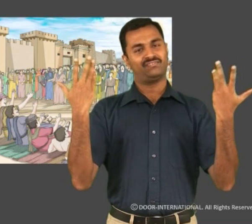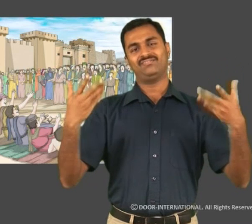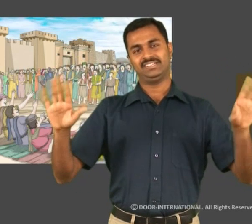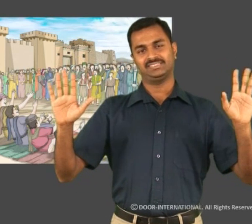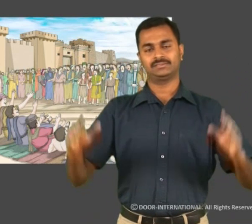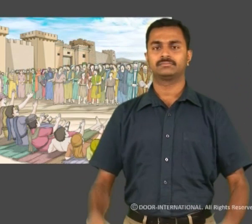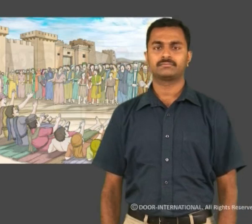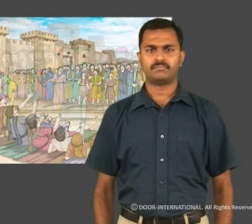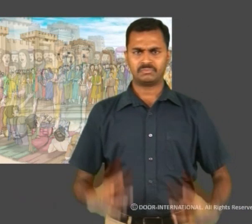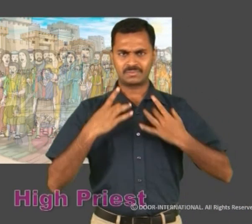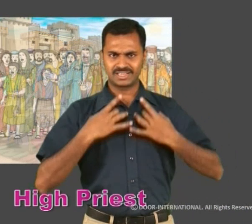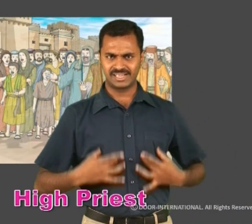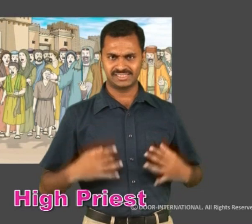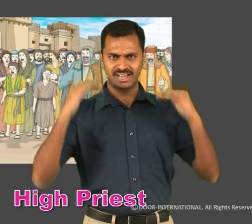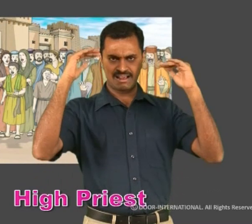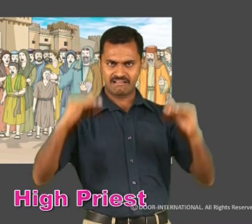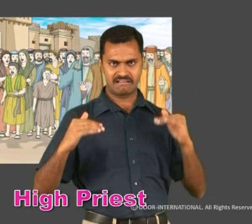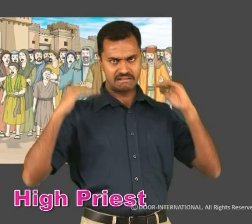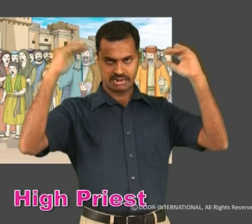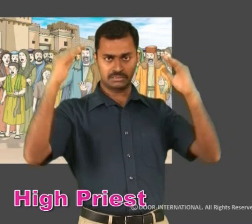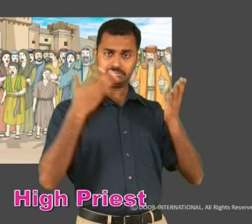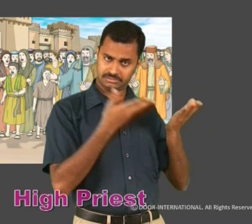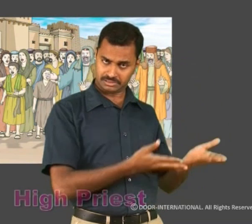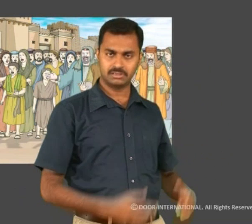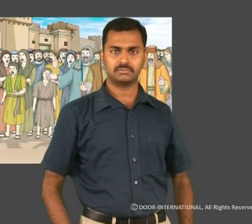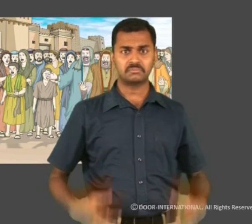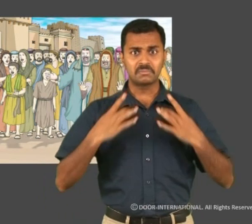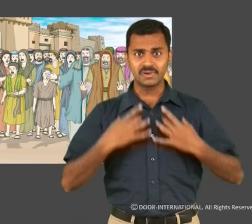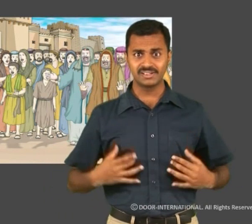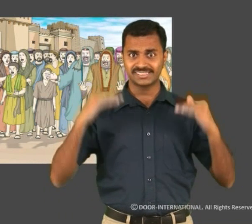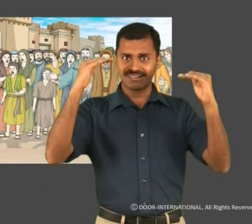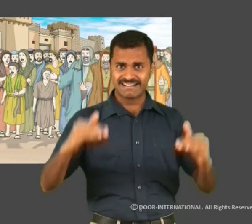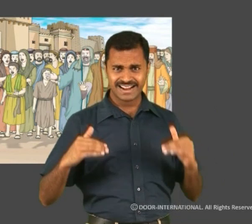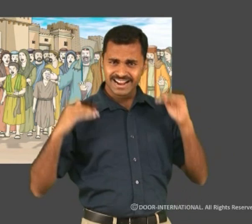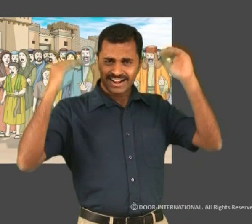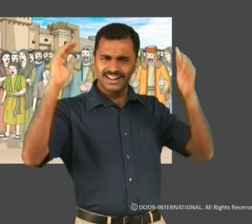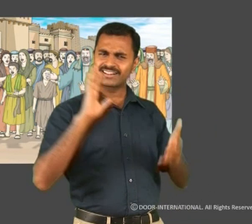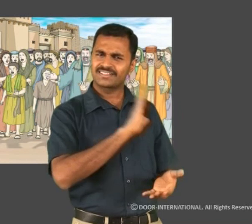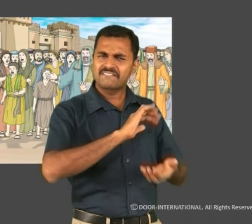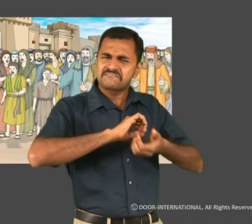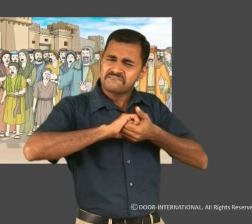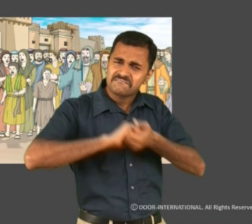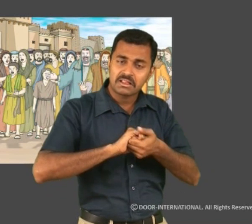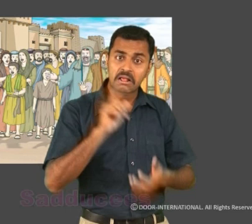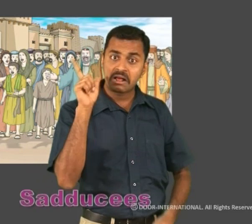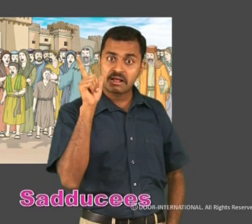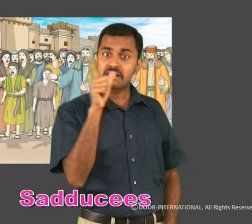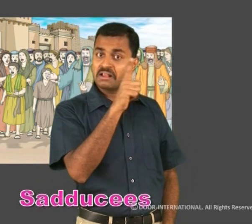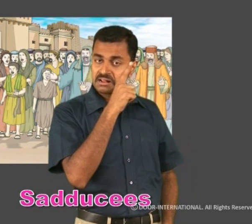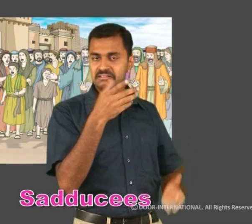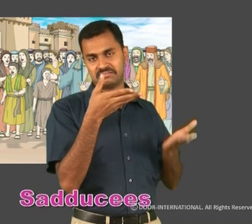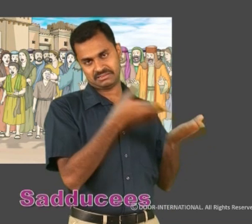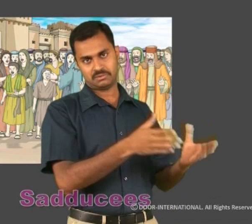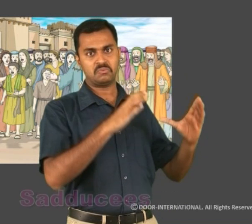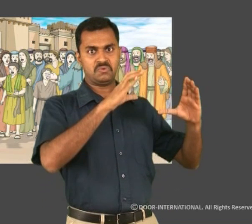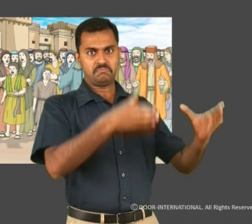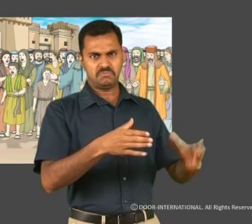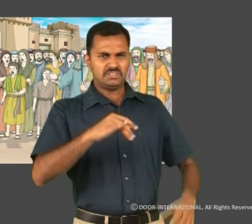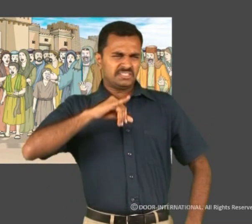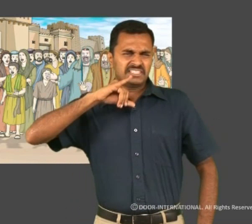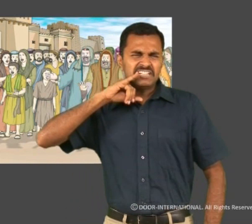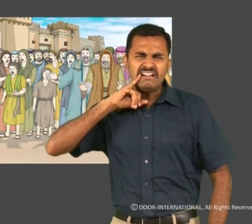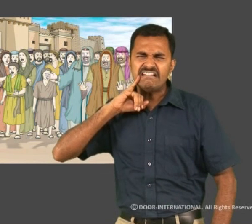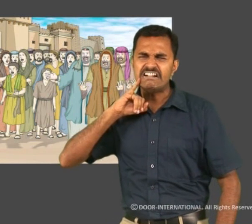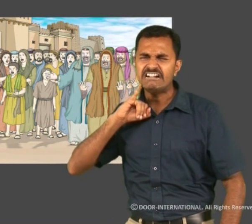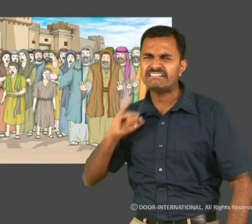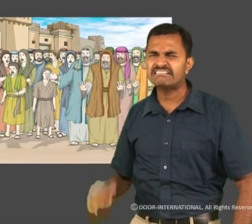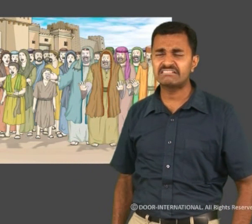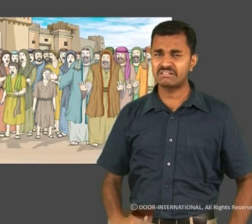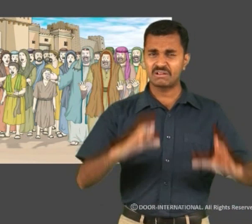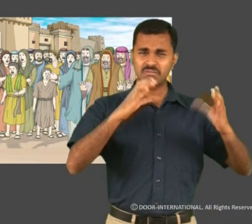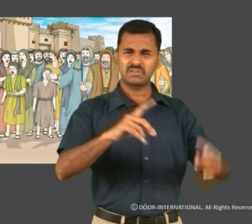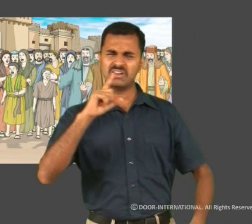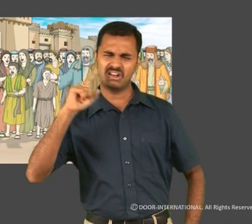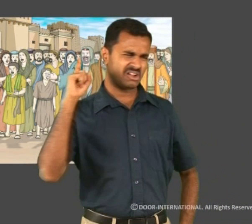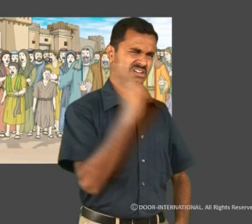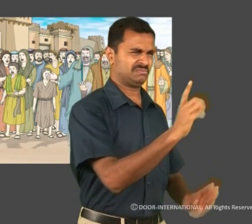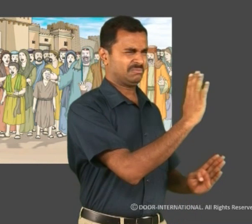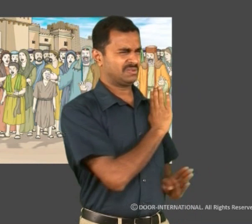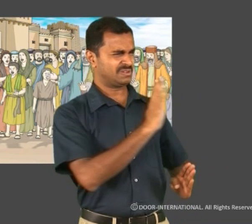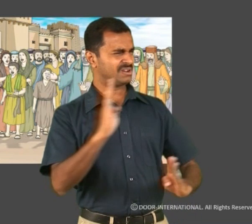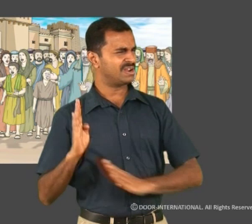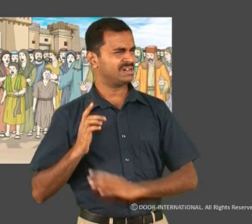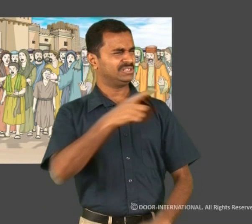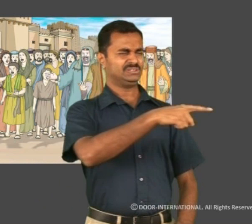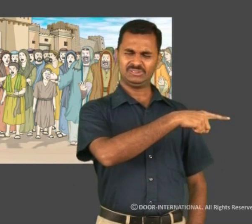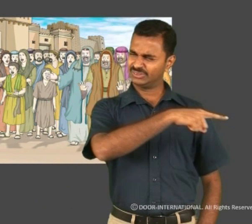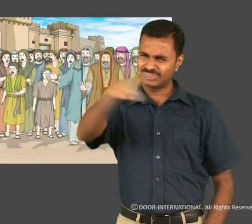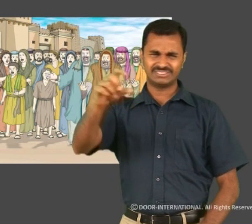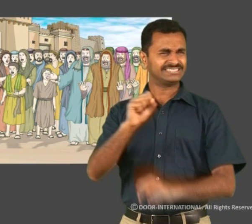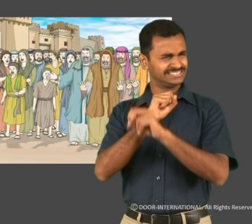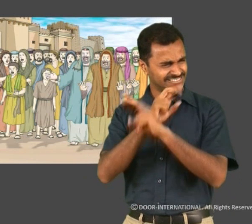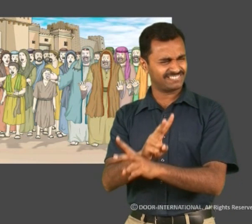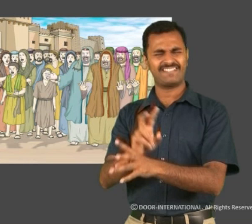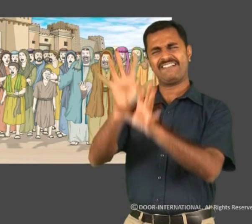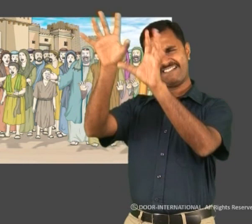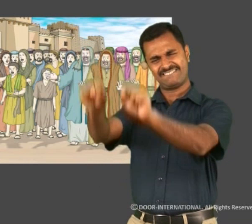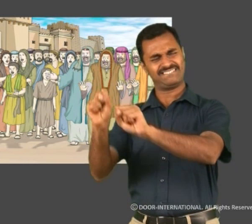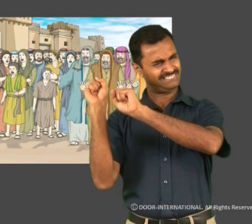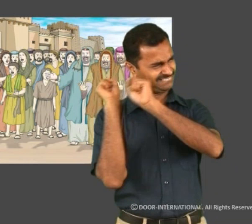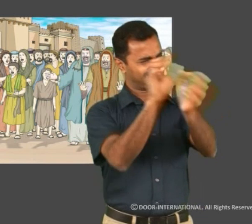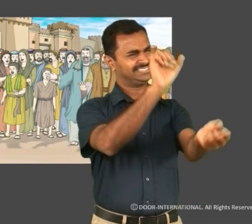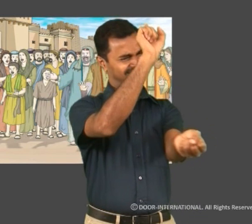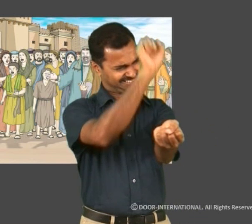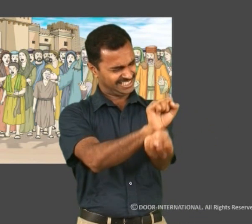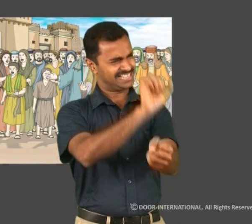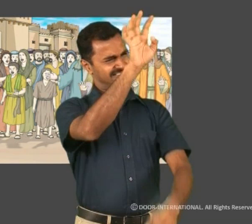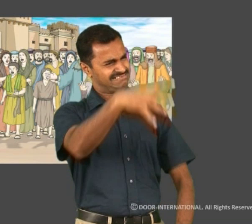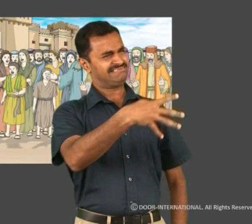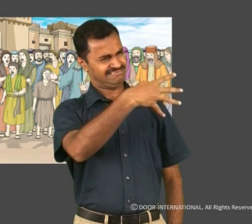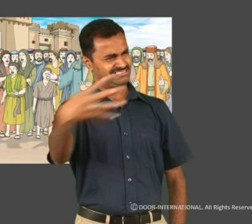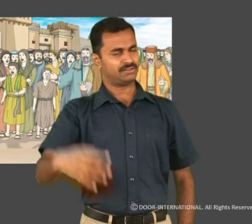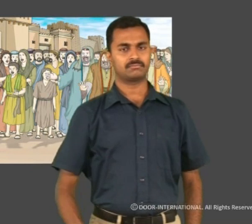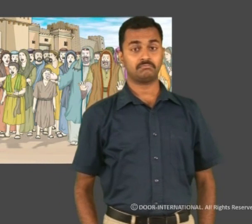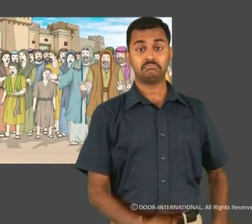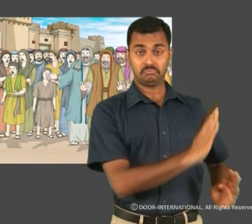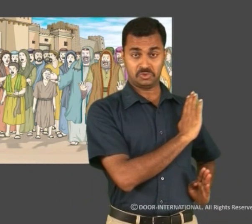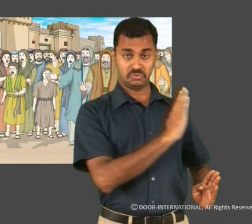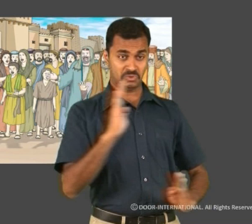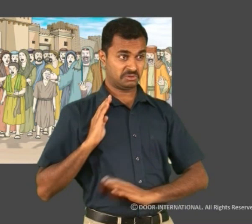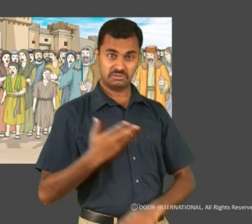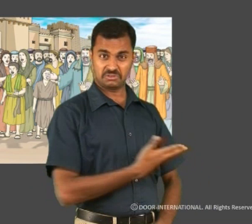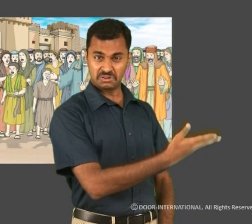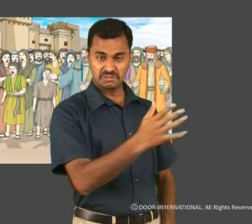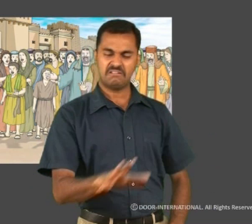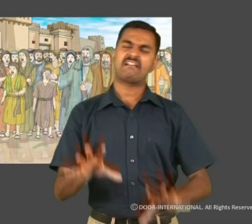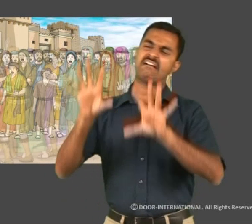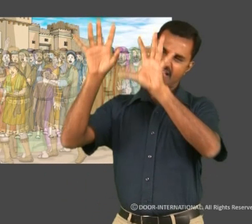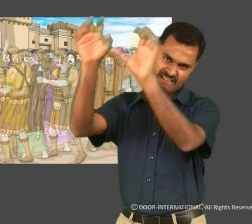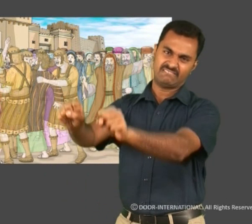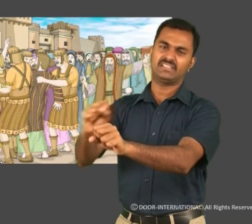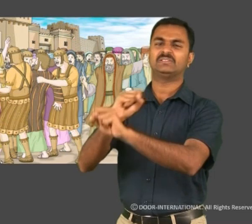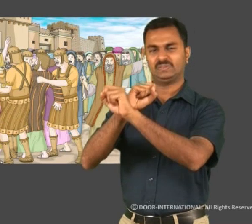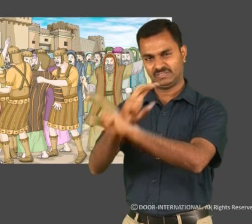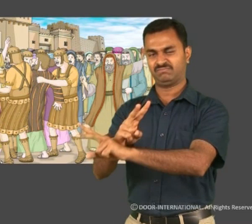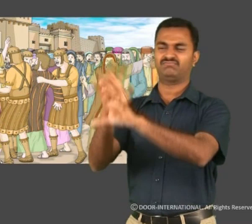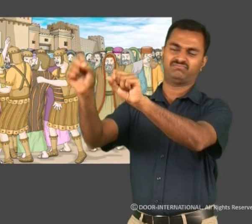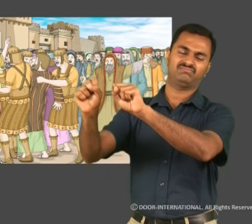Then the high priest and all his associates, who belonged to the party of the Sadducees, were filled with jealousy.